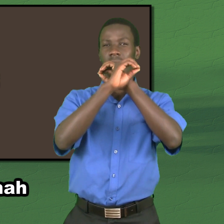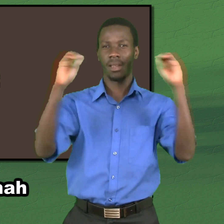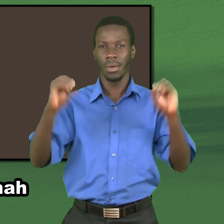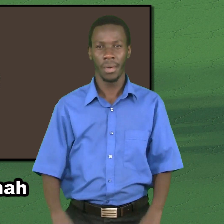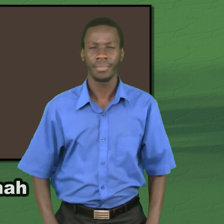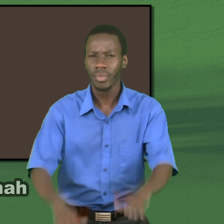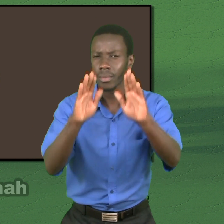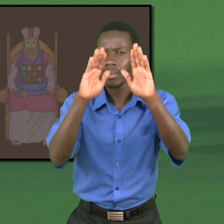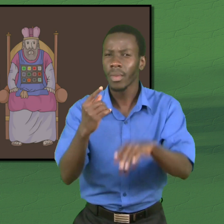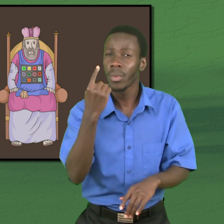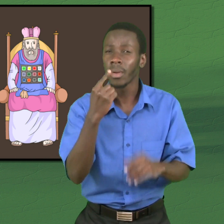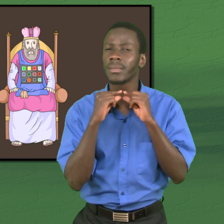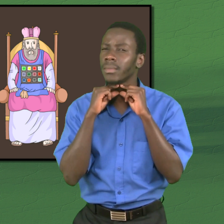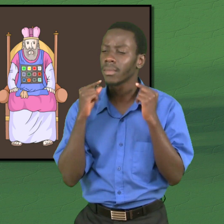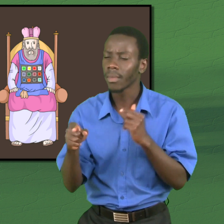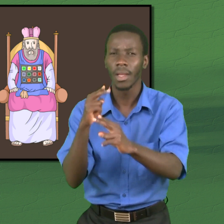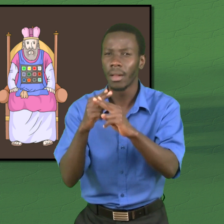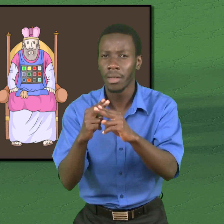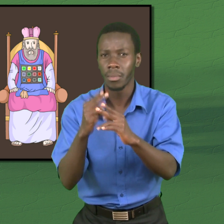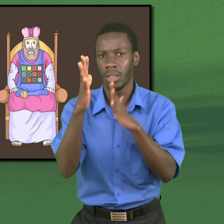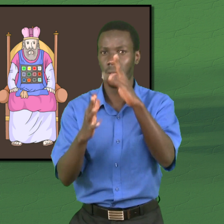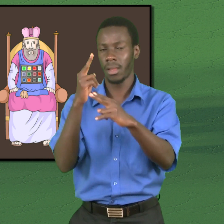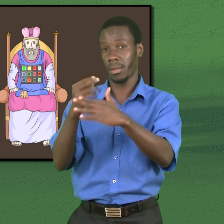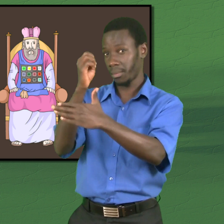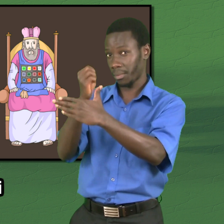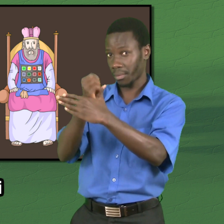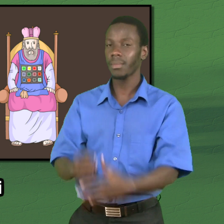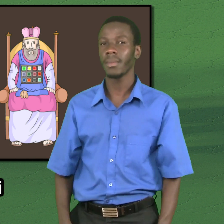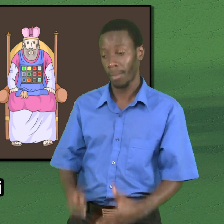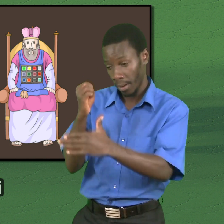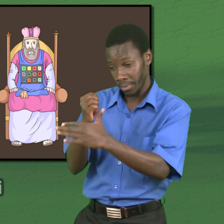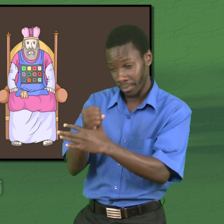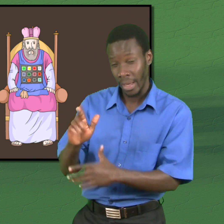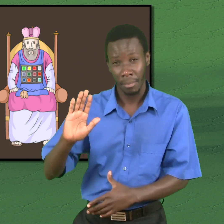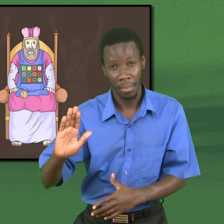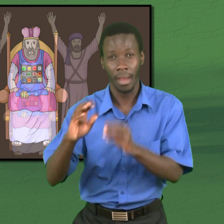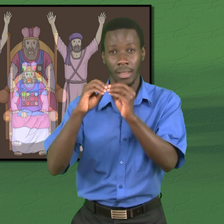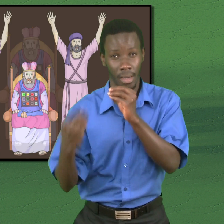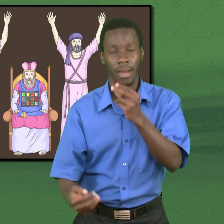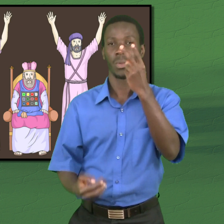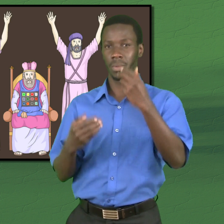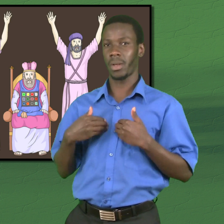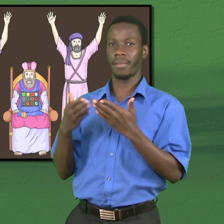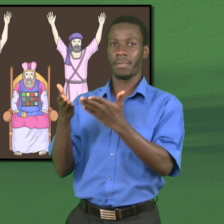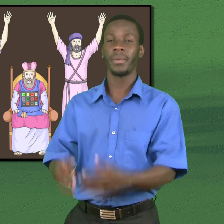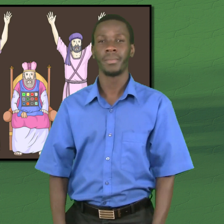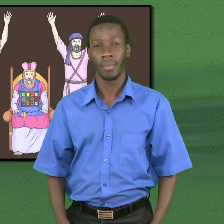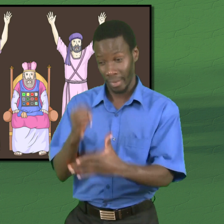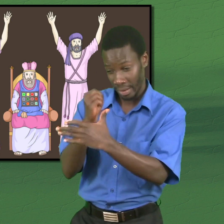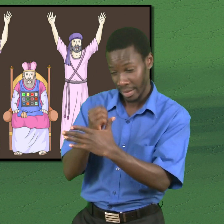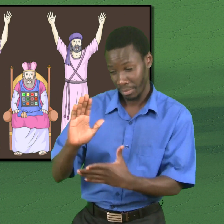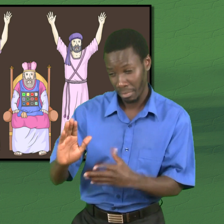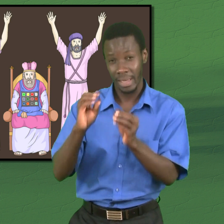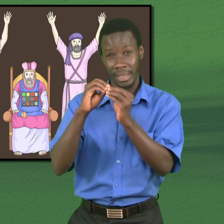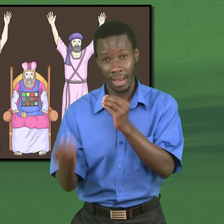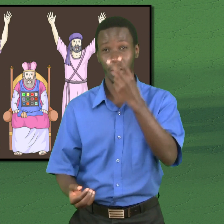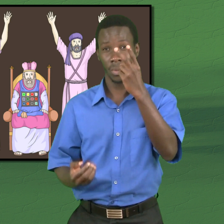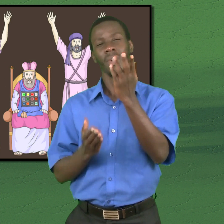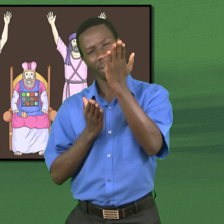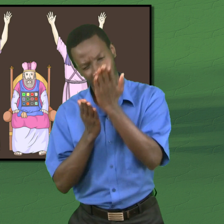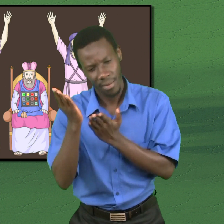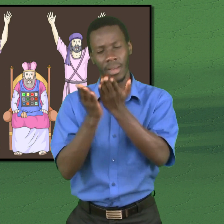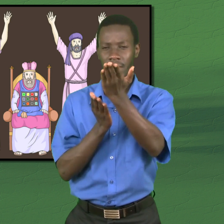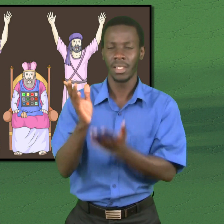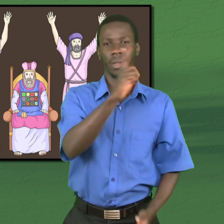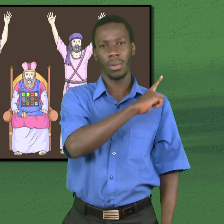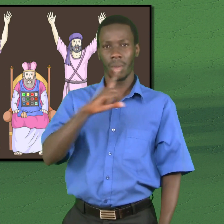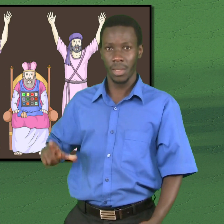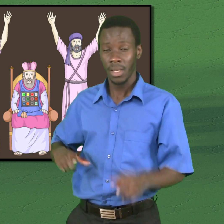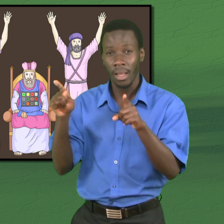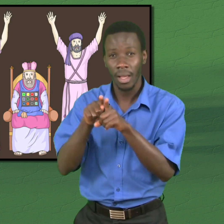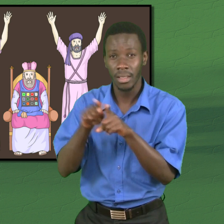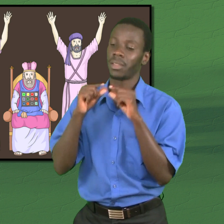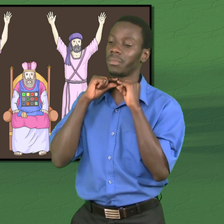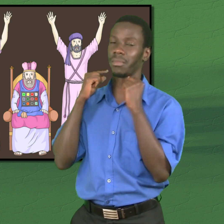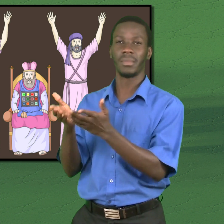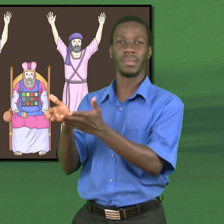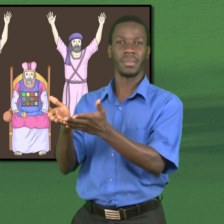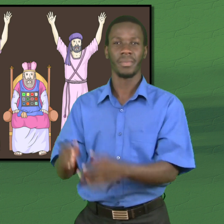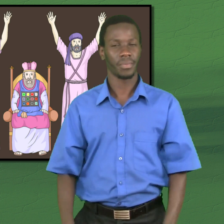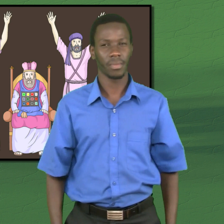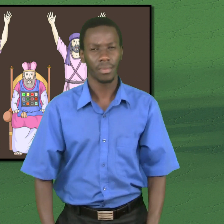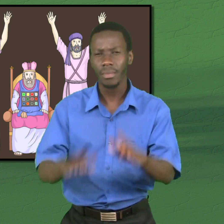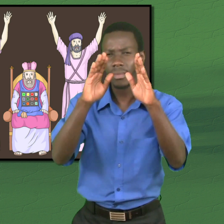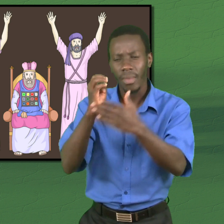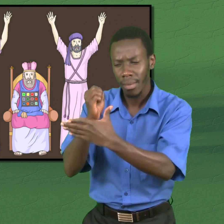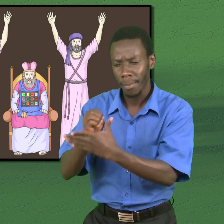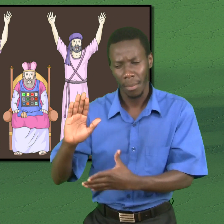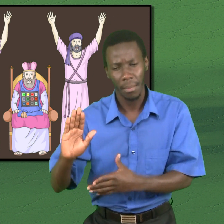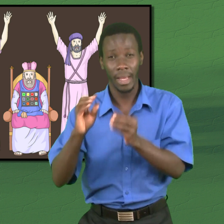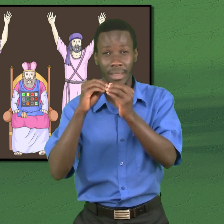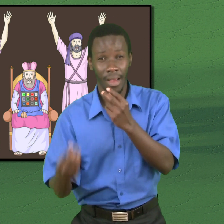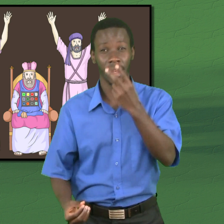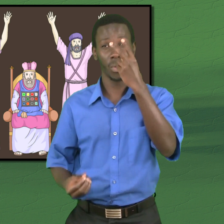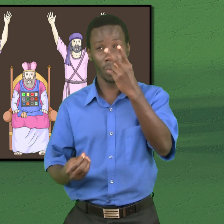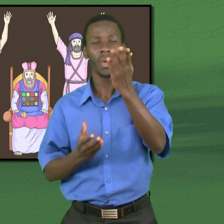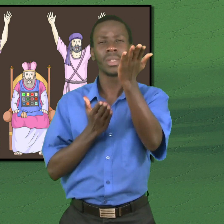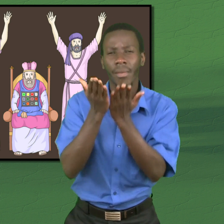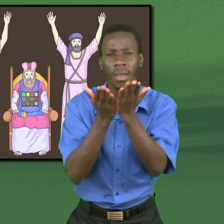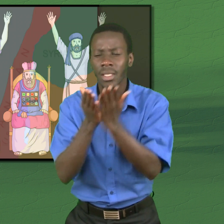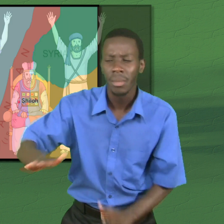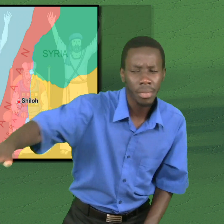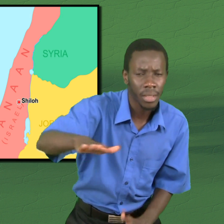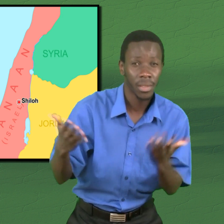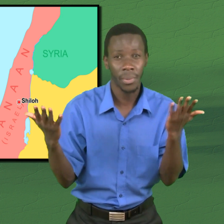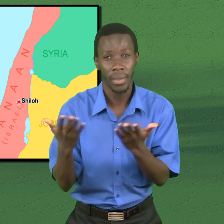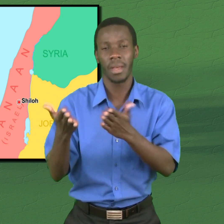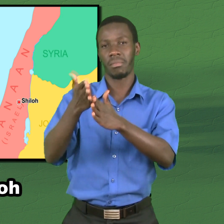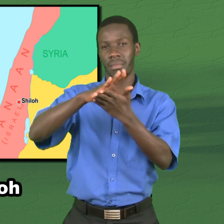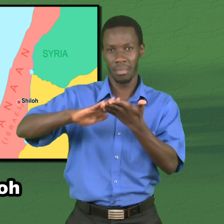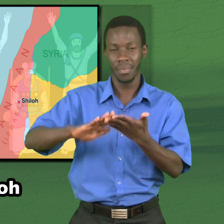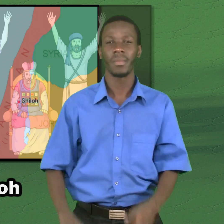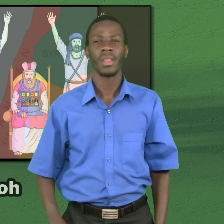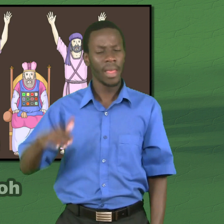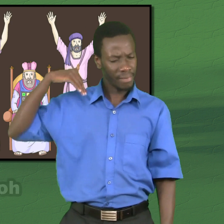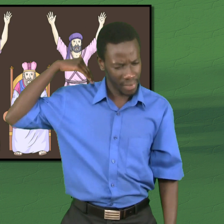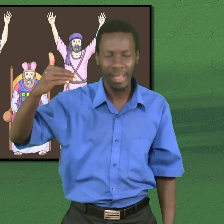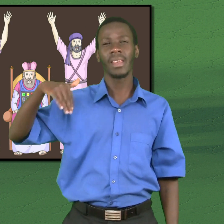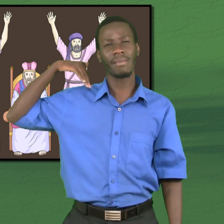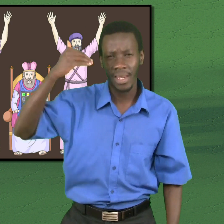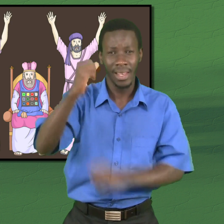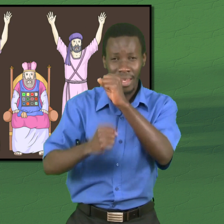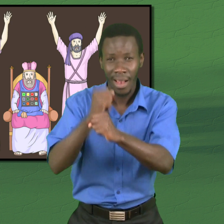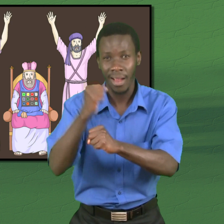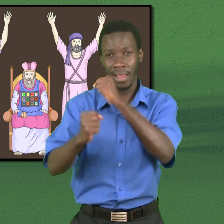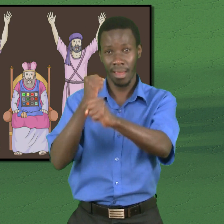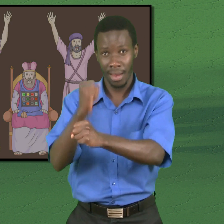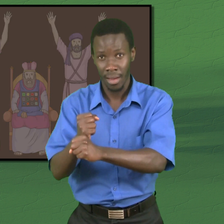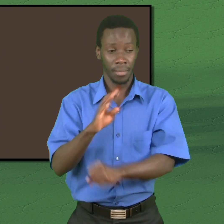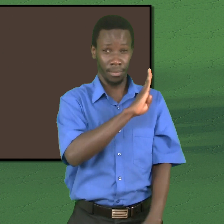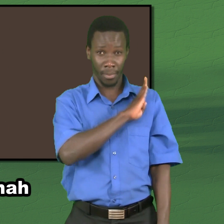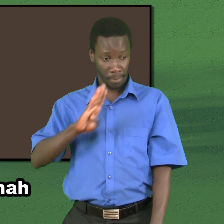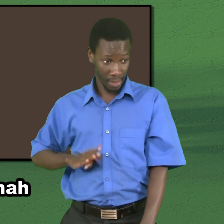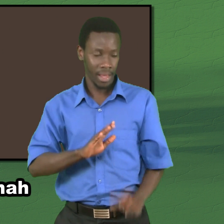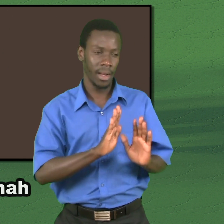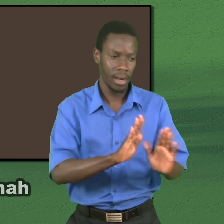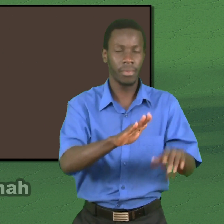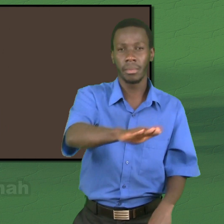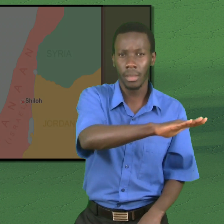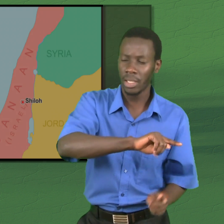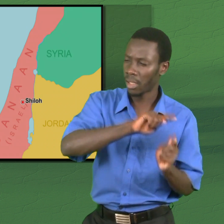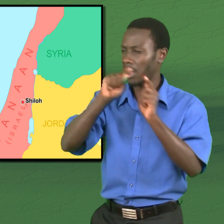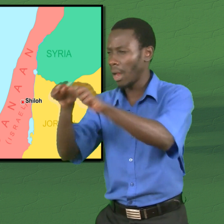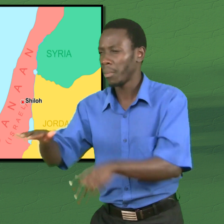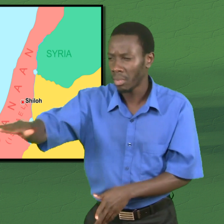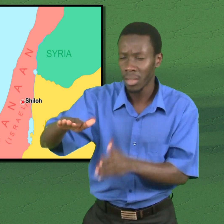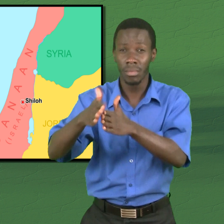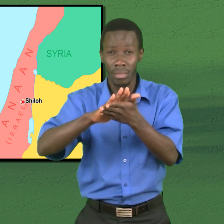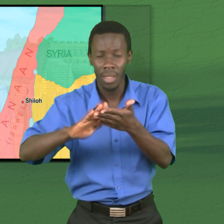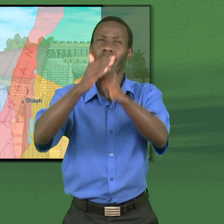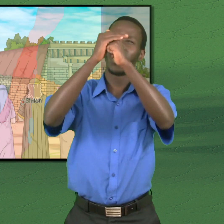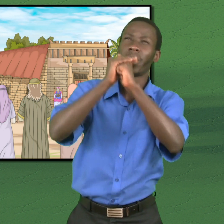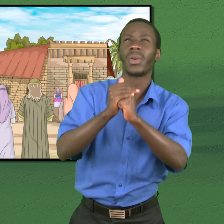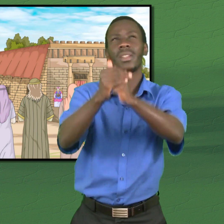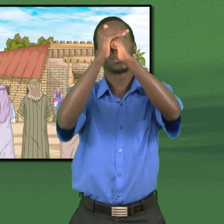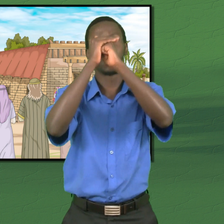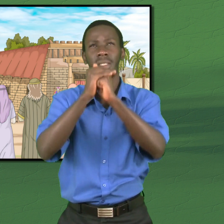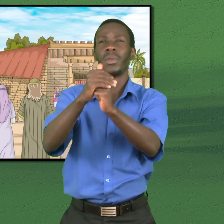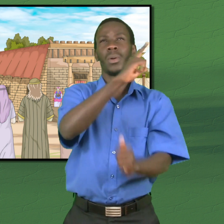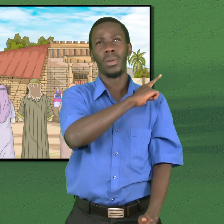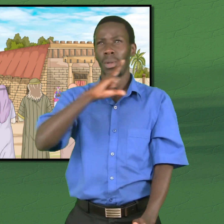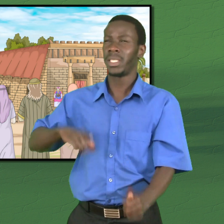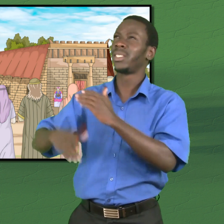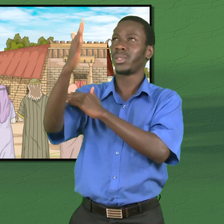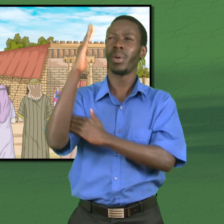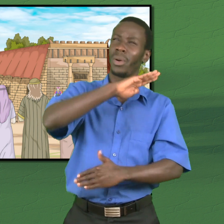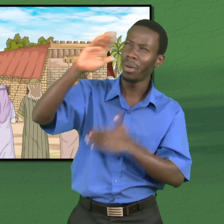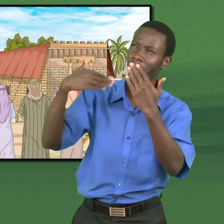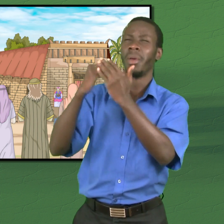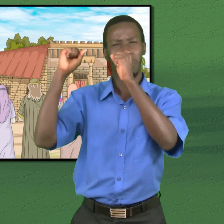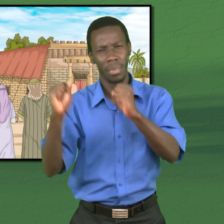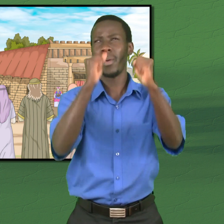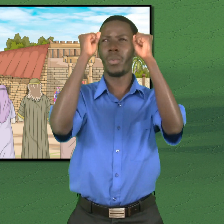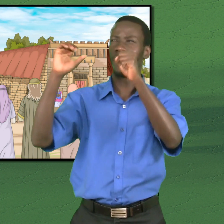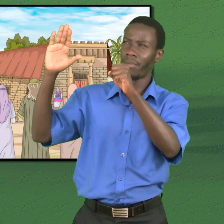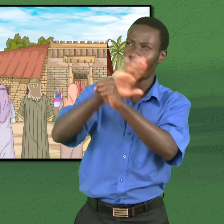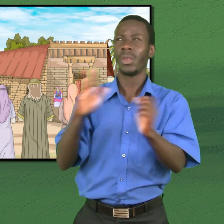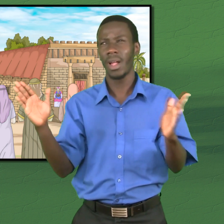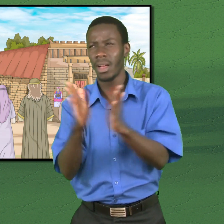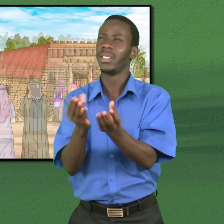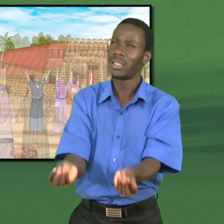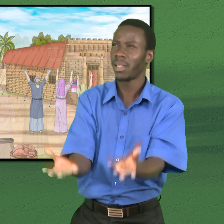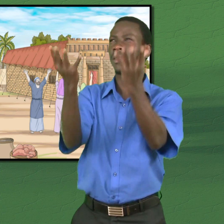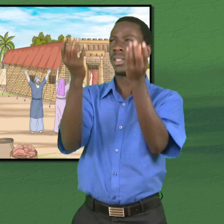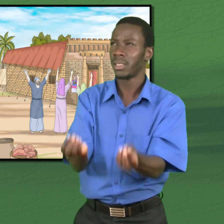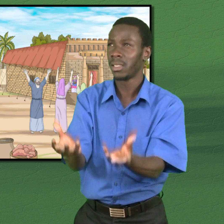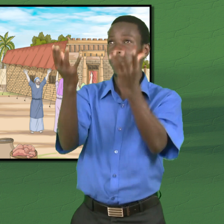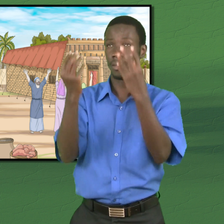Year after year Elkanah would go up from his city to worship and sacrifice to the LORD of Hosts at Shiloh, where Eli’s two sons, Hophni and Phinehas, were priests to the LORD.